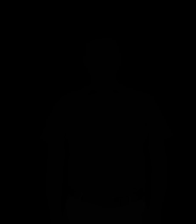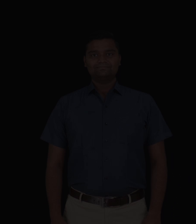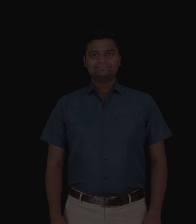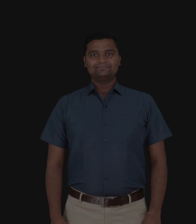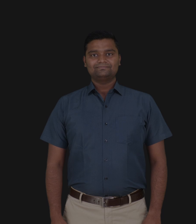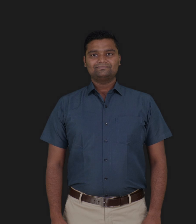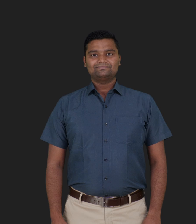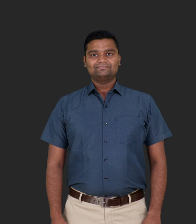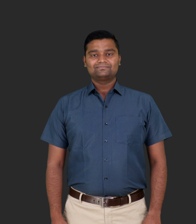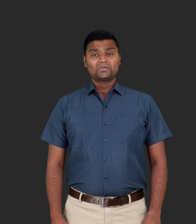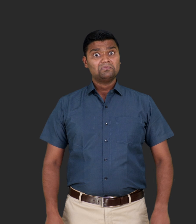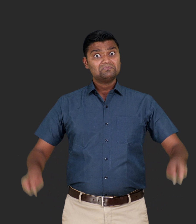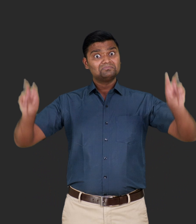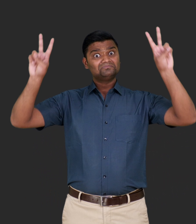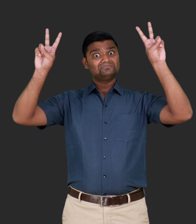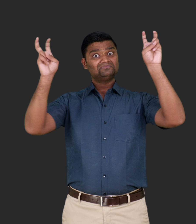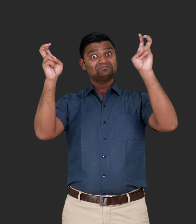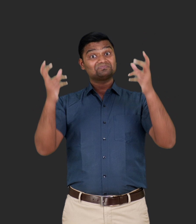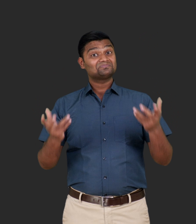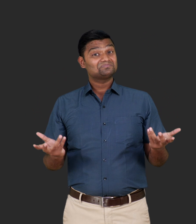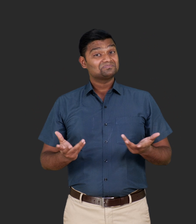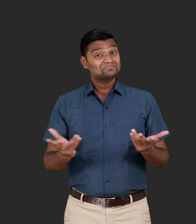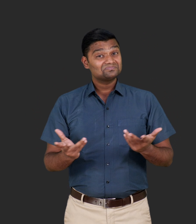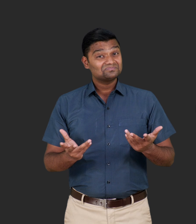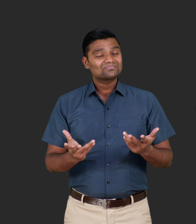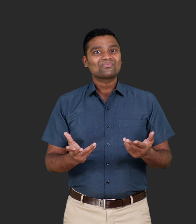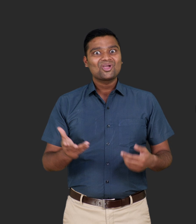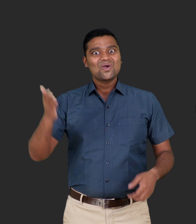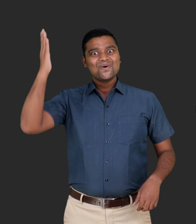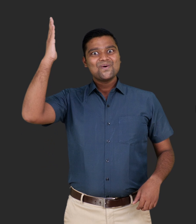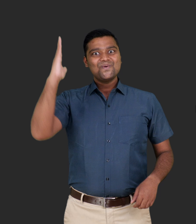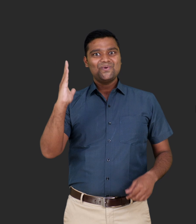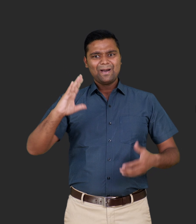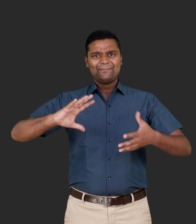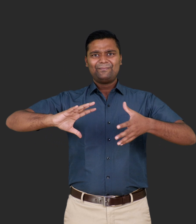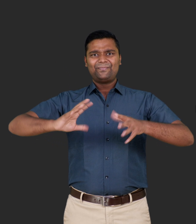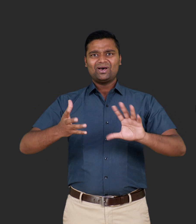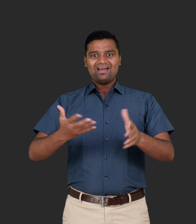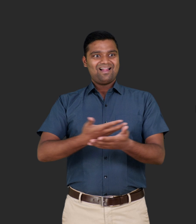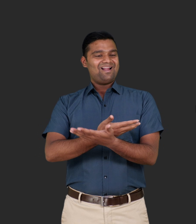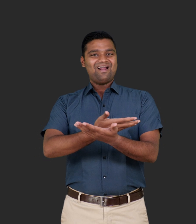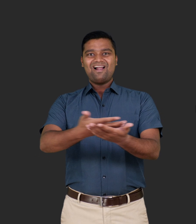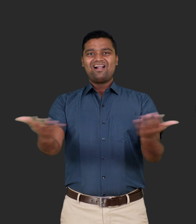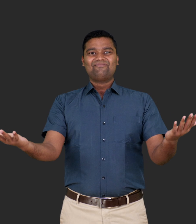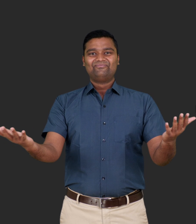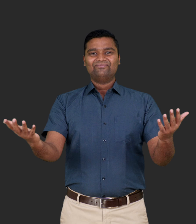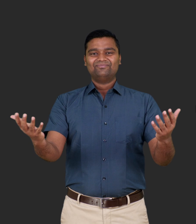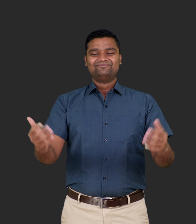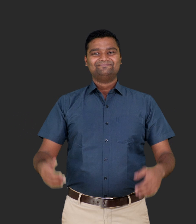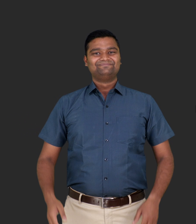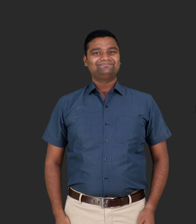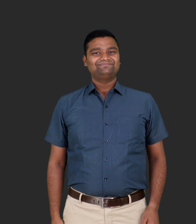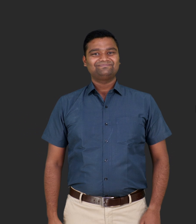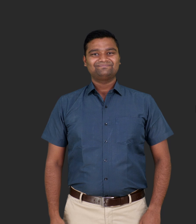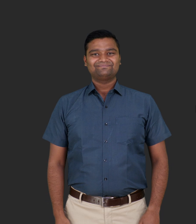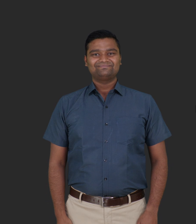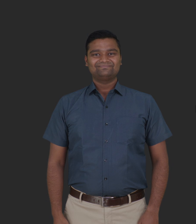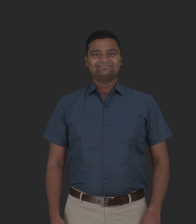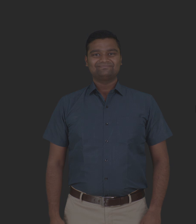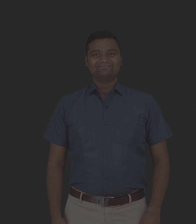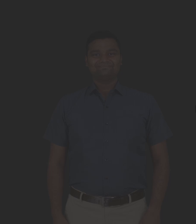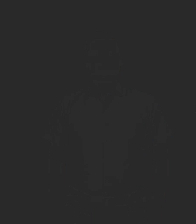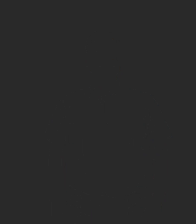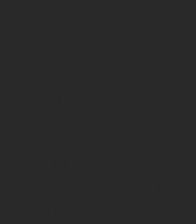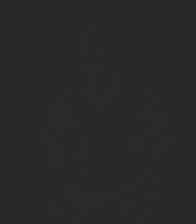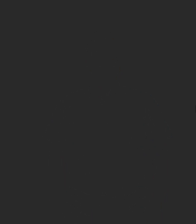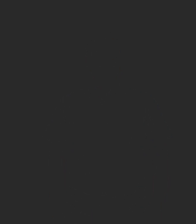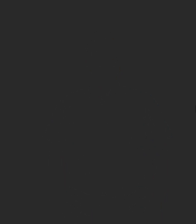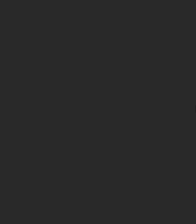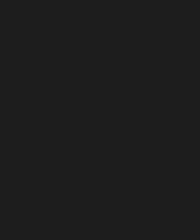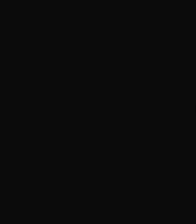God creates everything